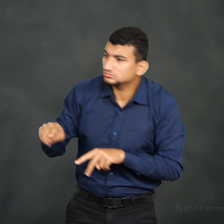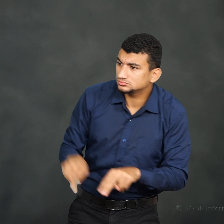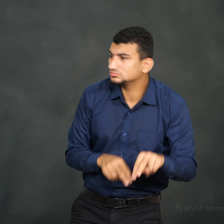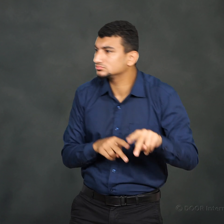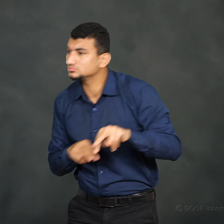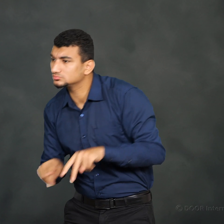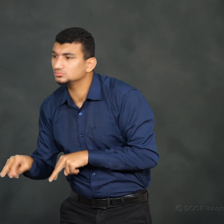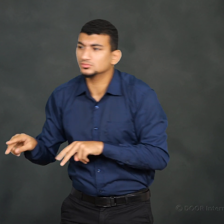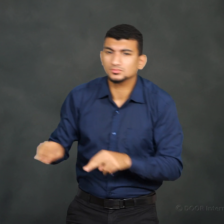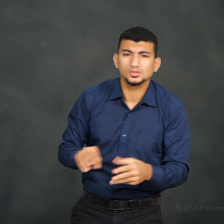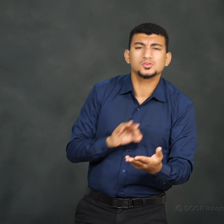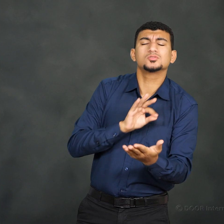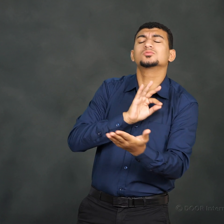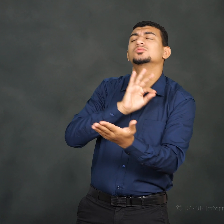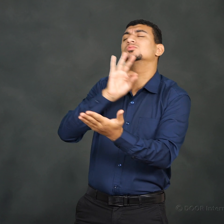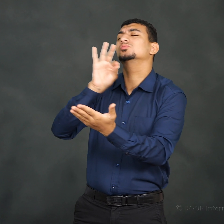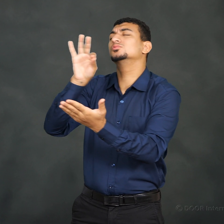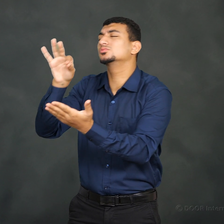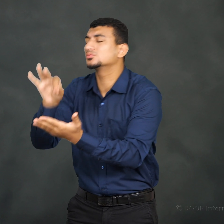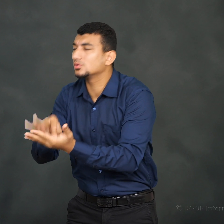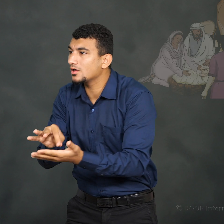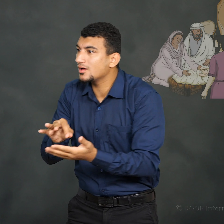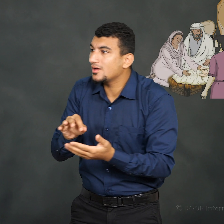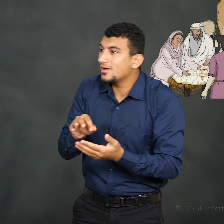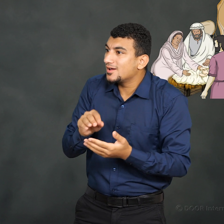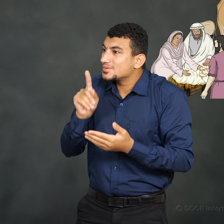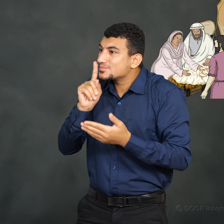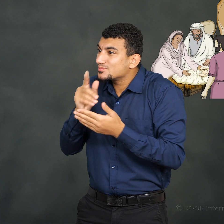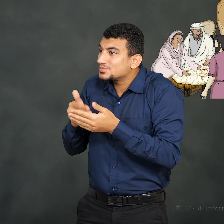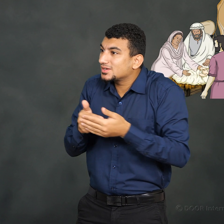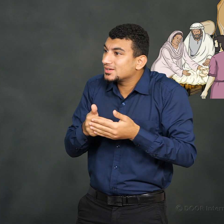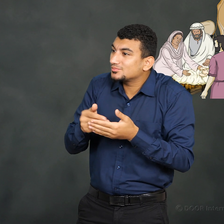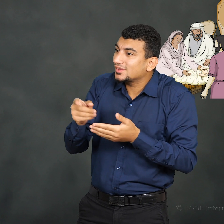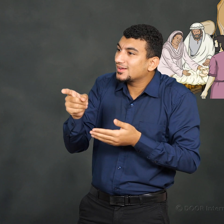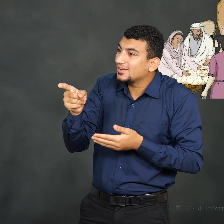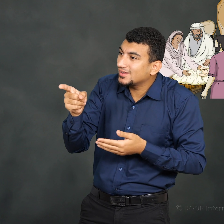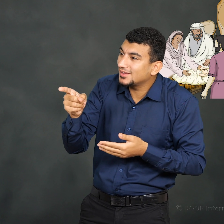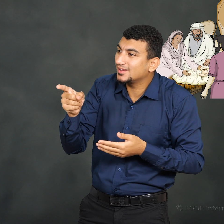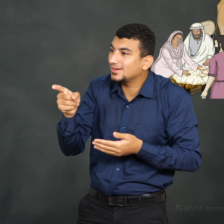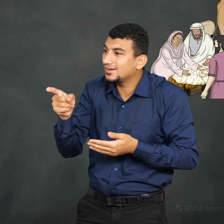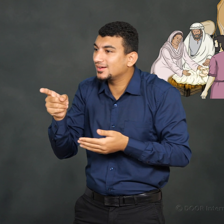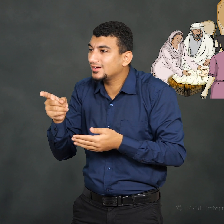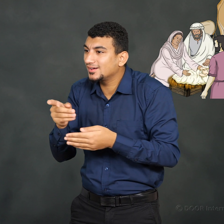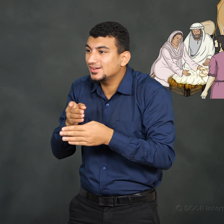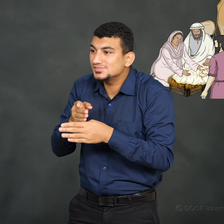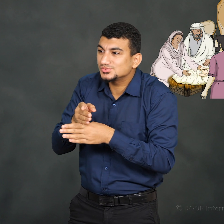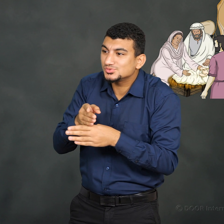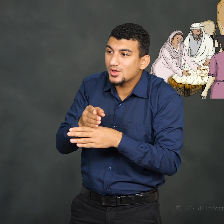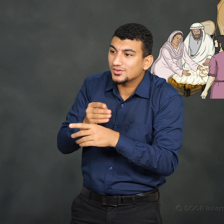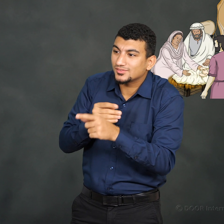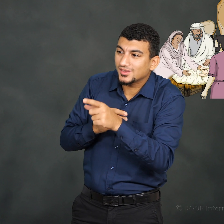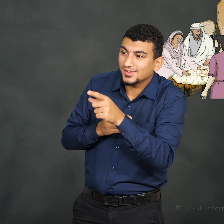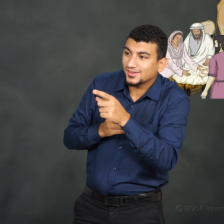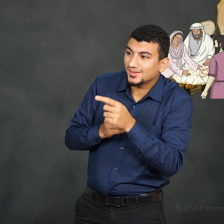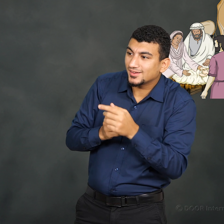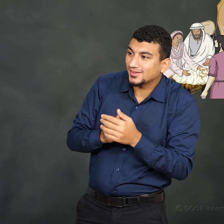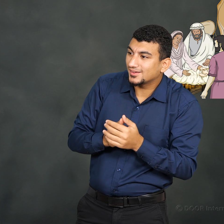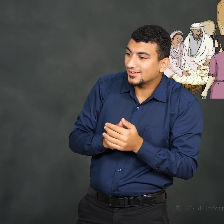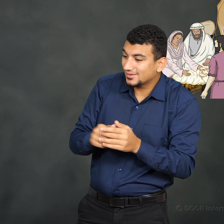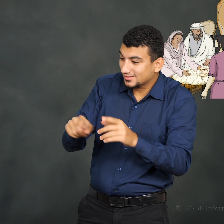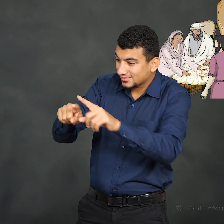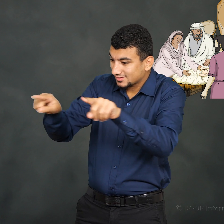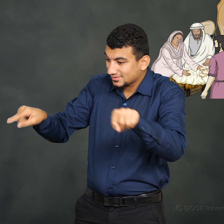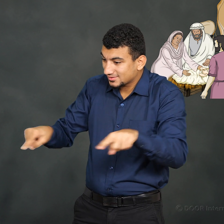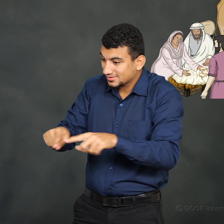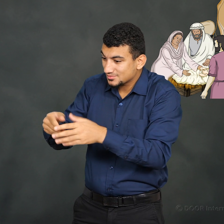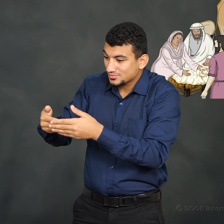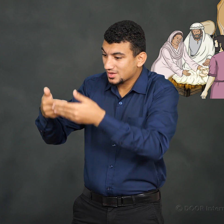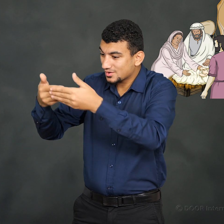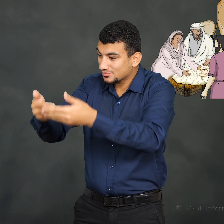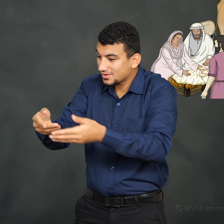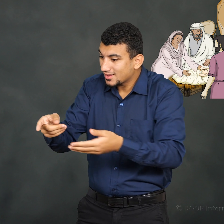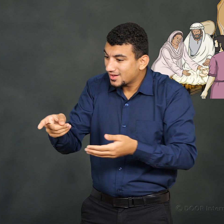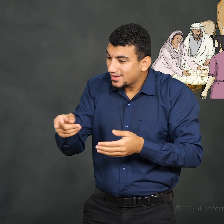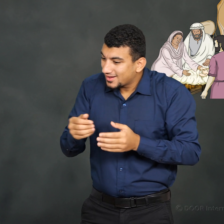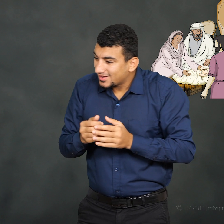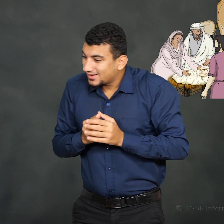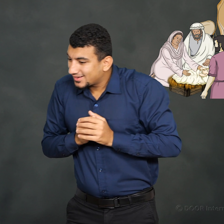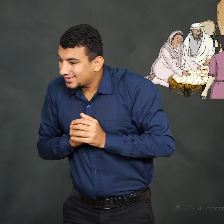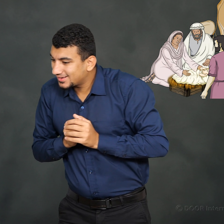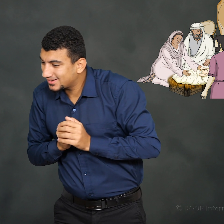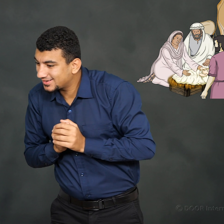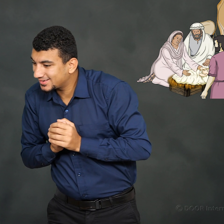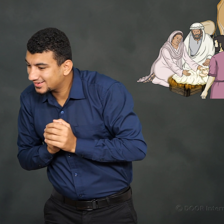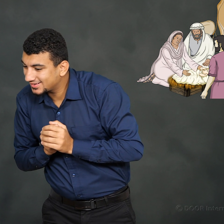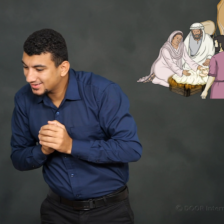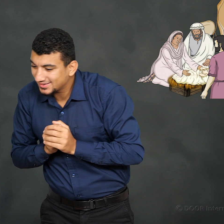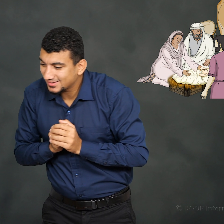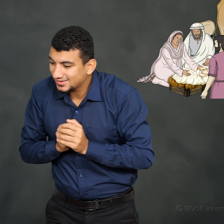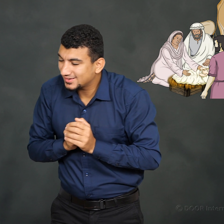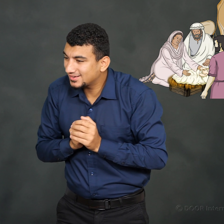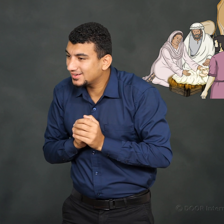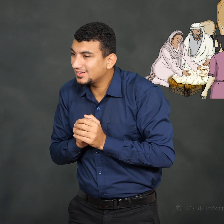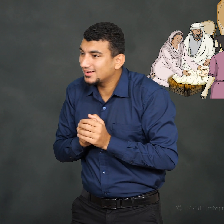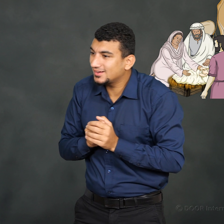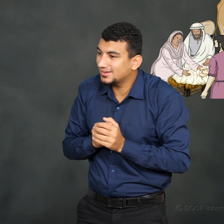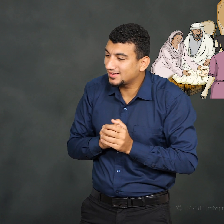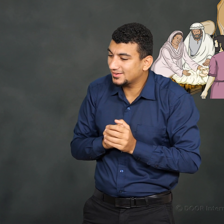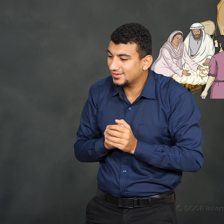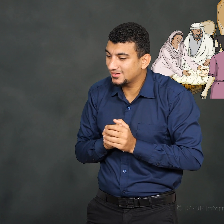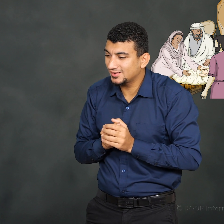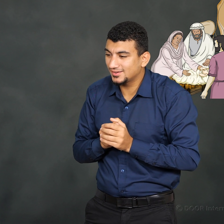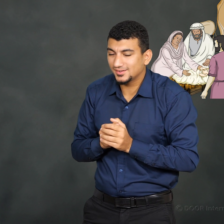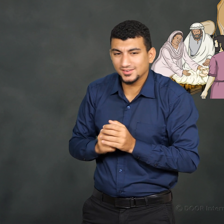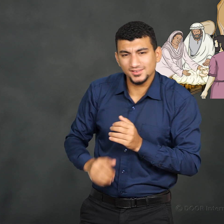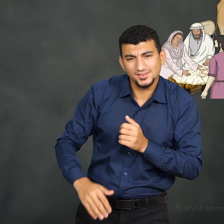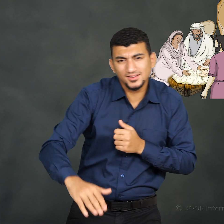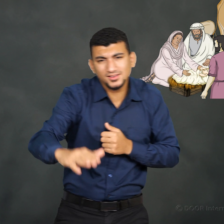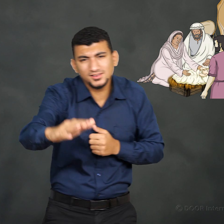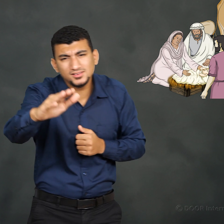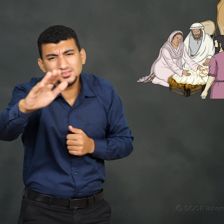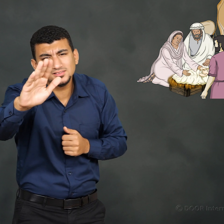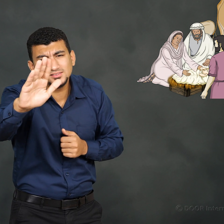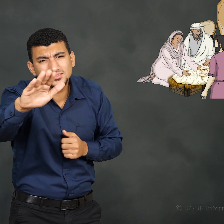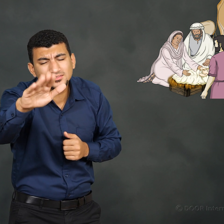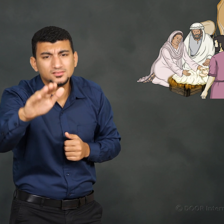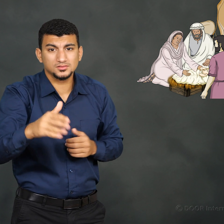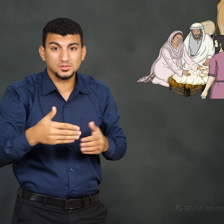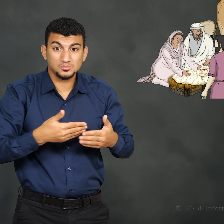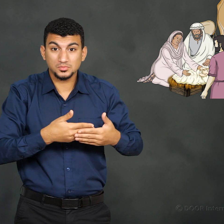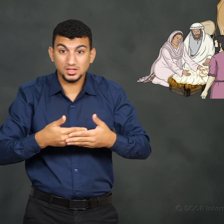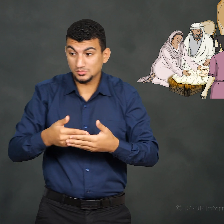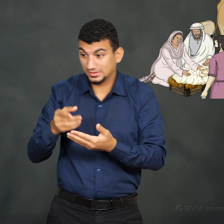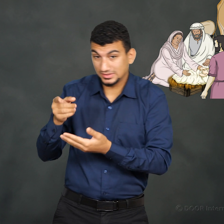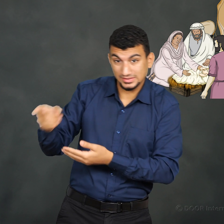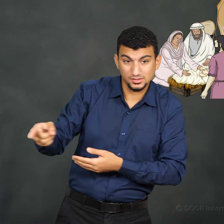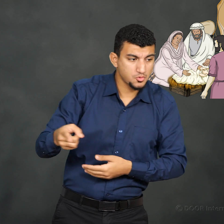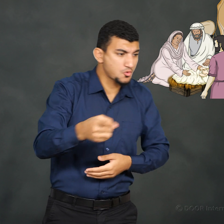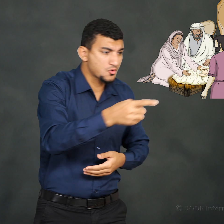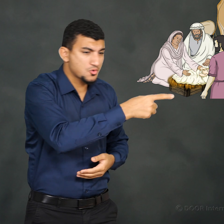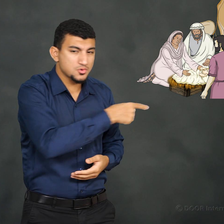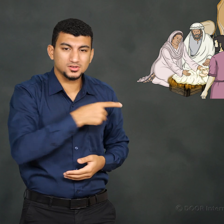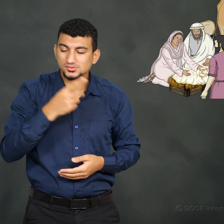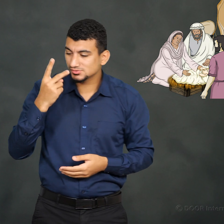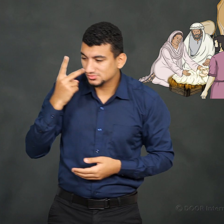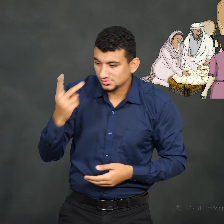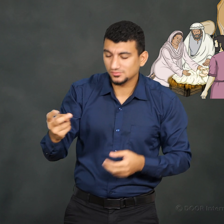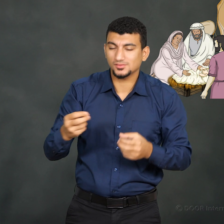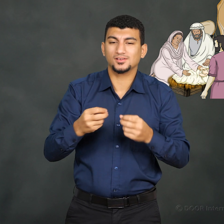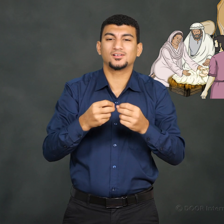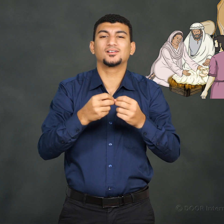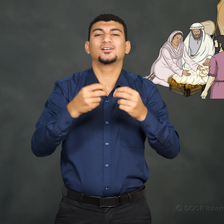So they hurried off and found Mary and Joseph and the Baby, who was lying in the manger.